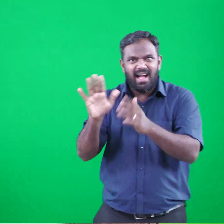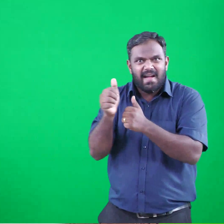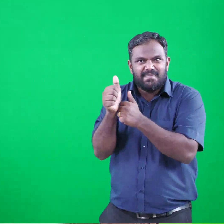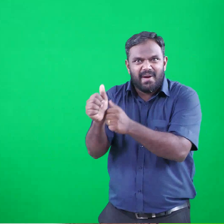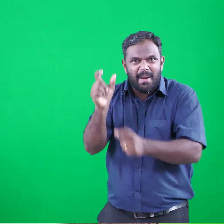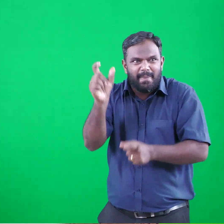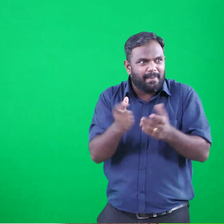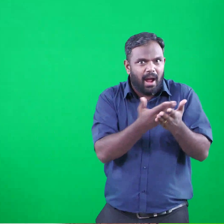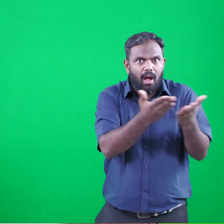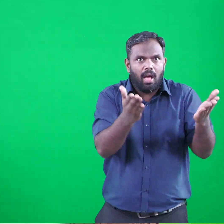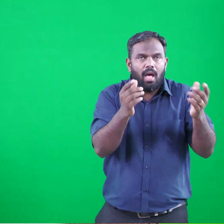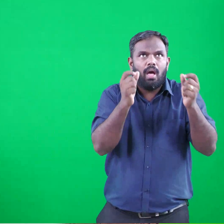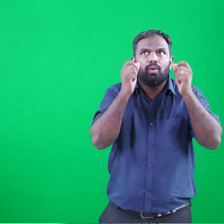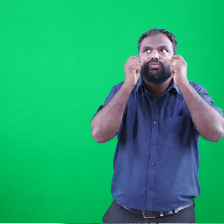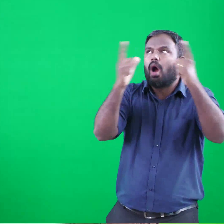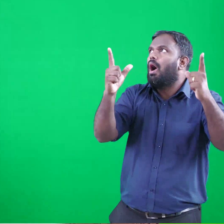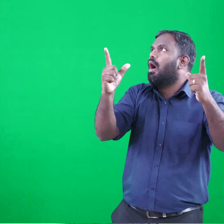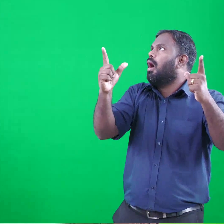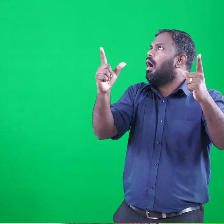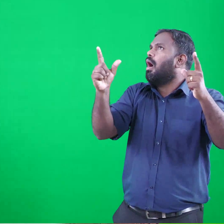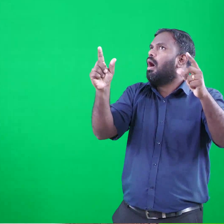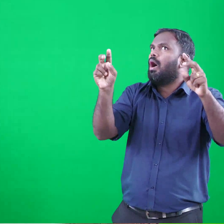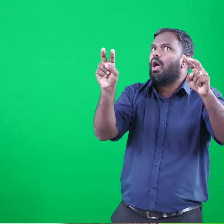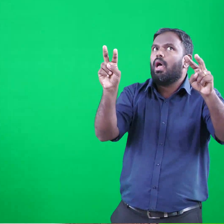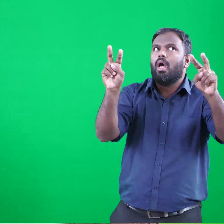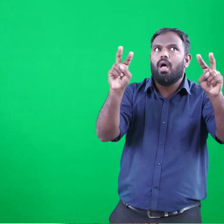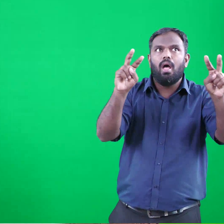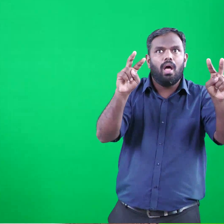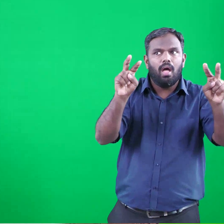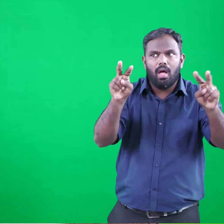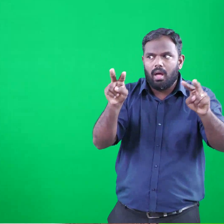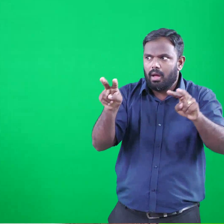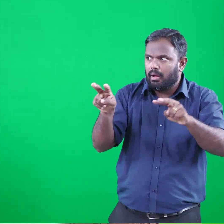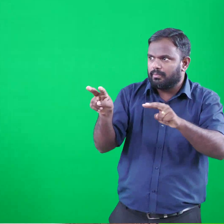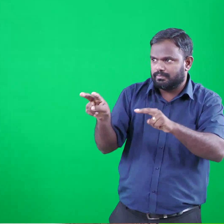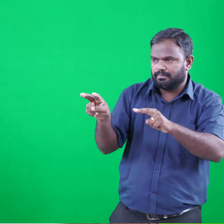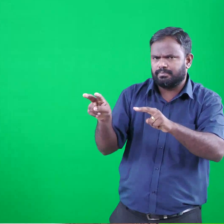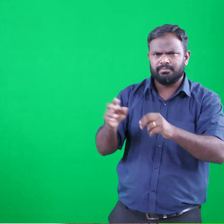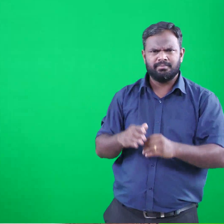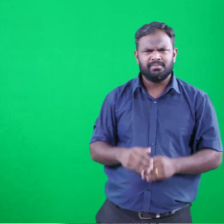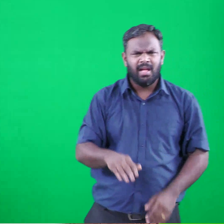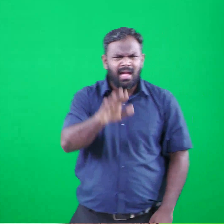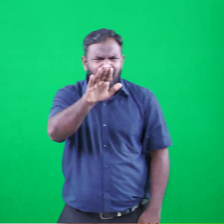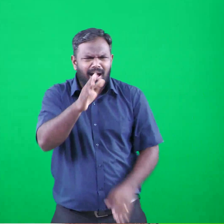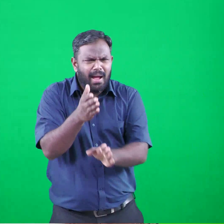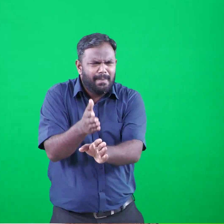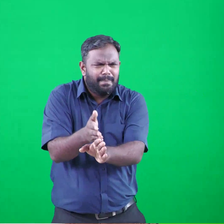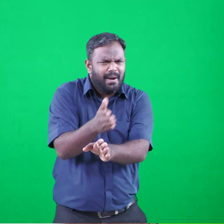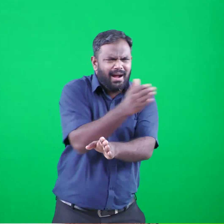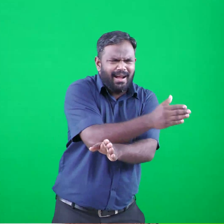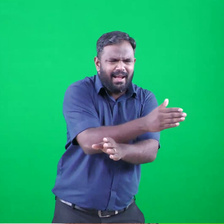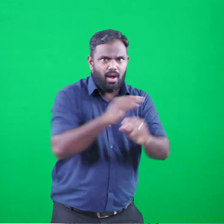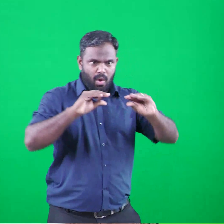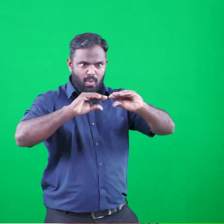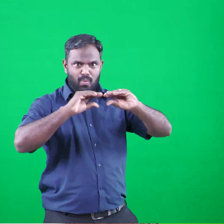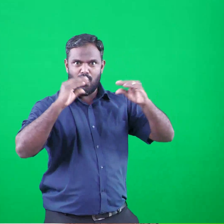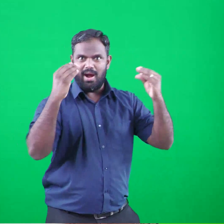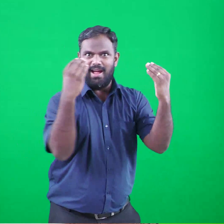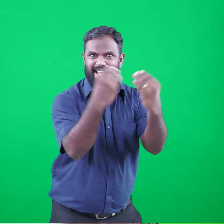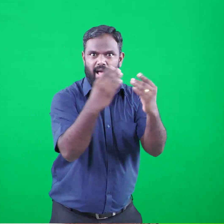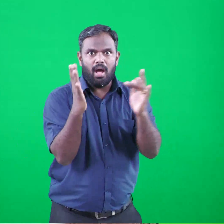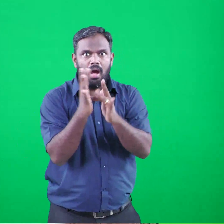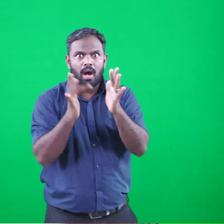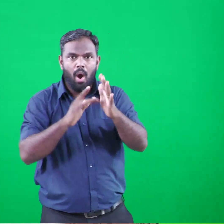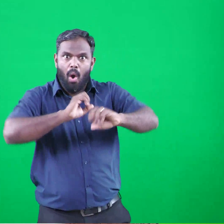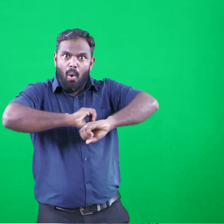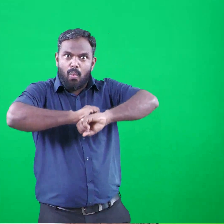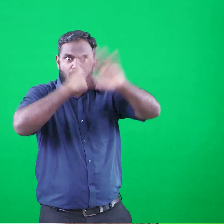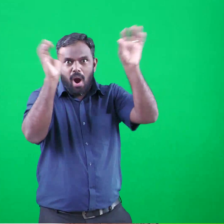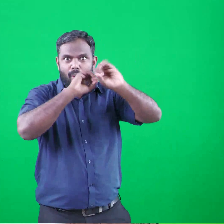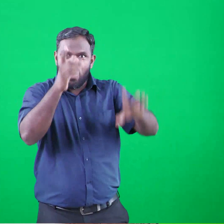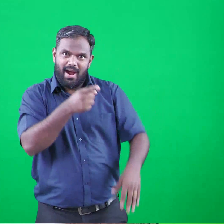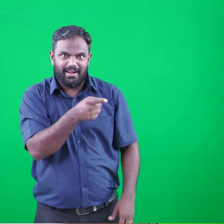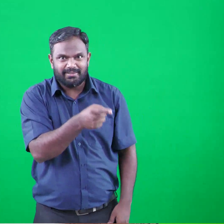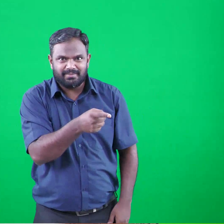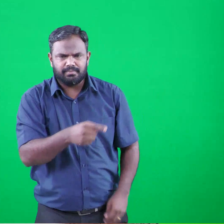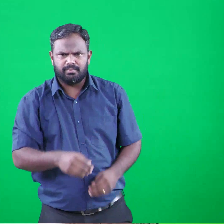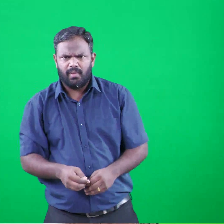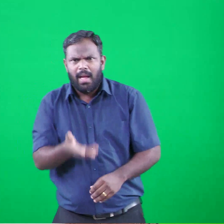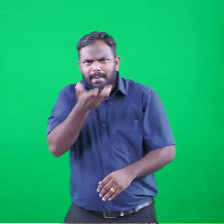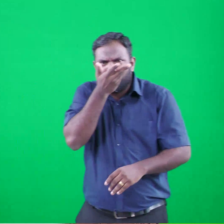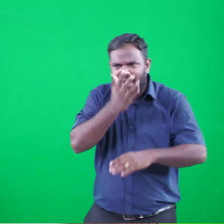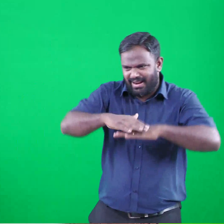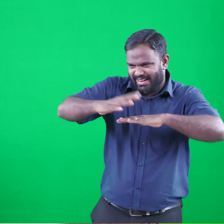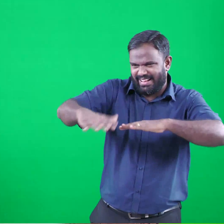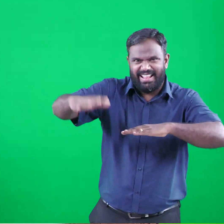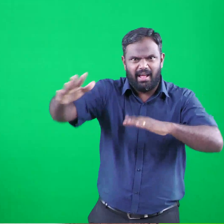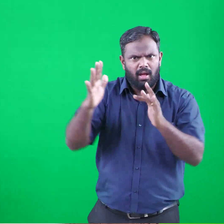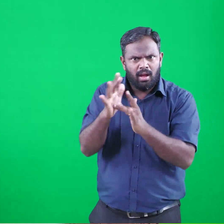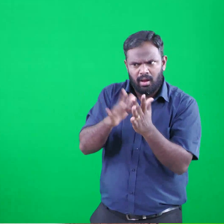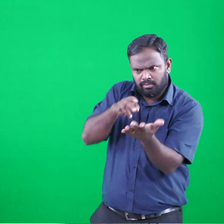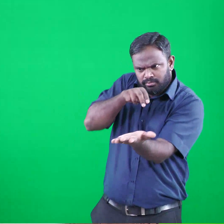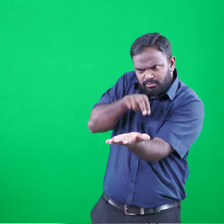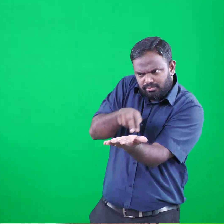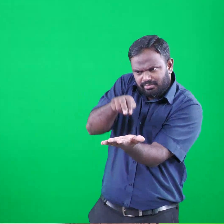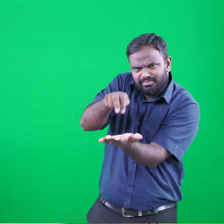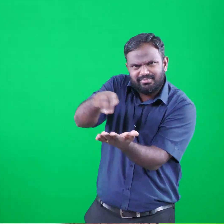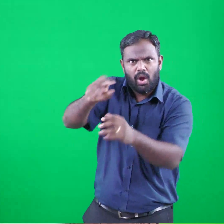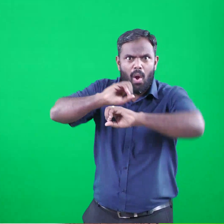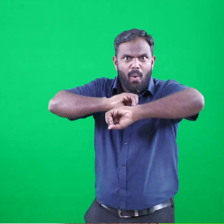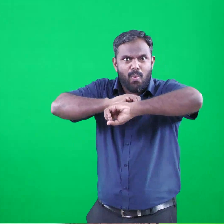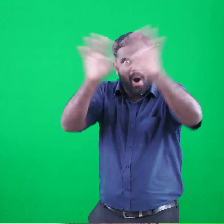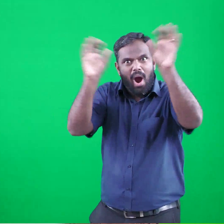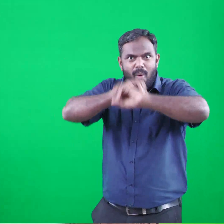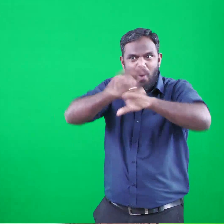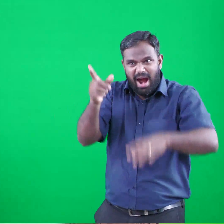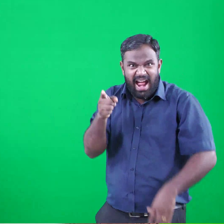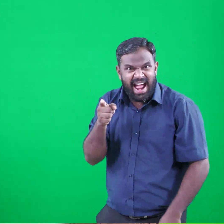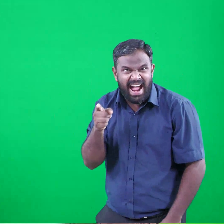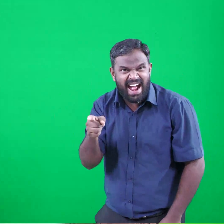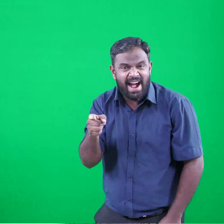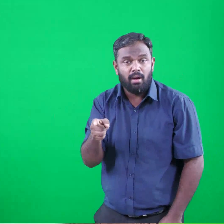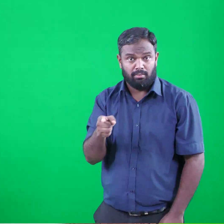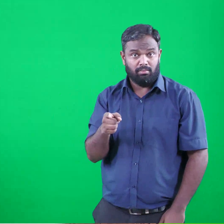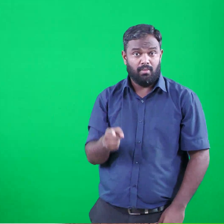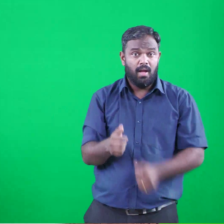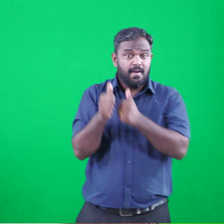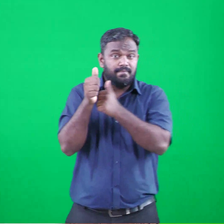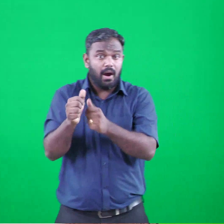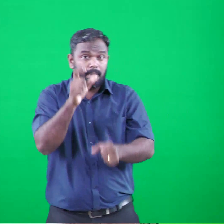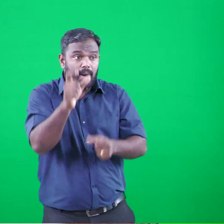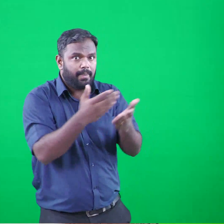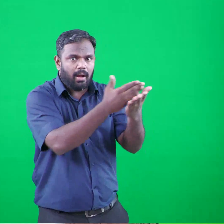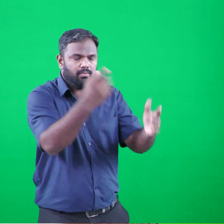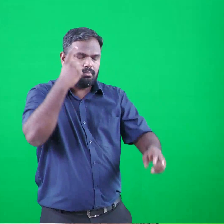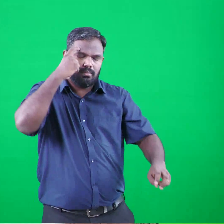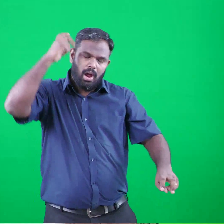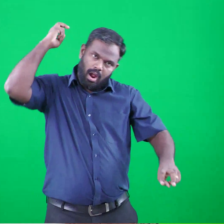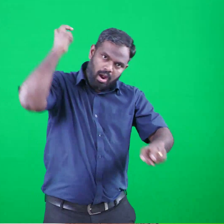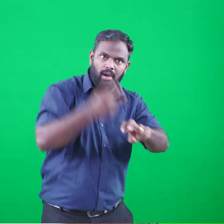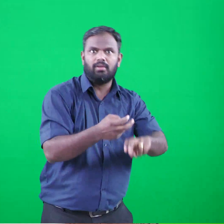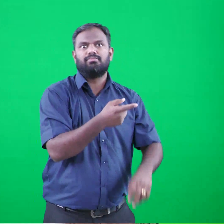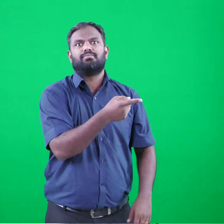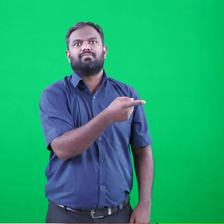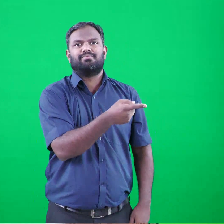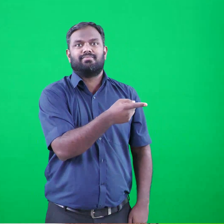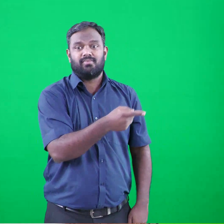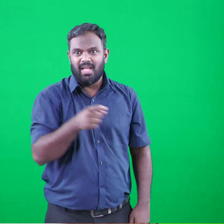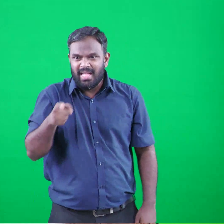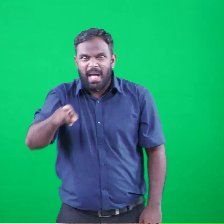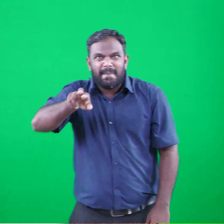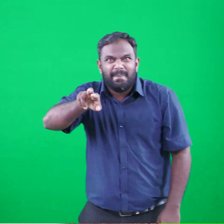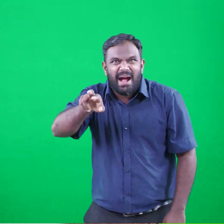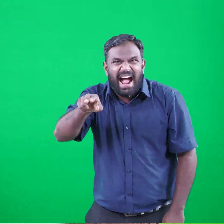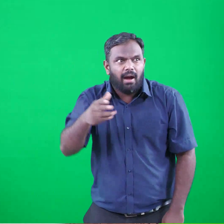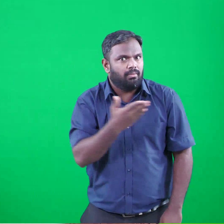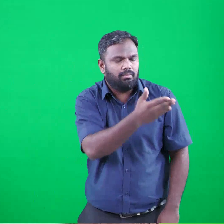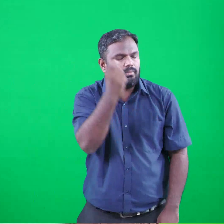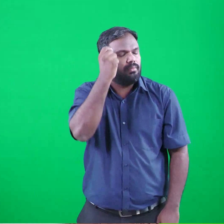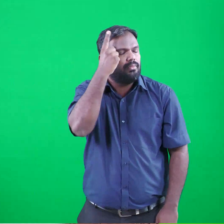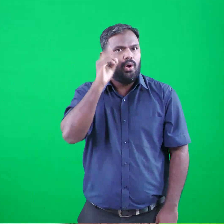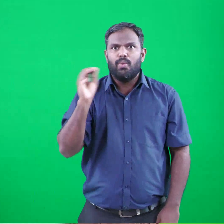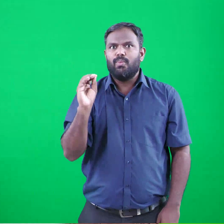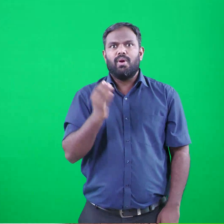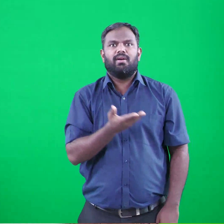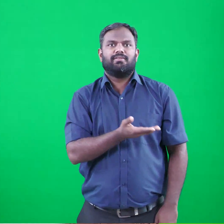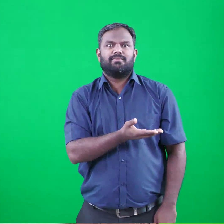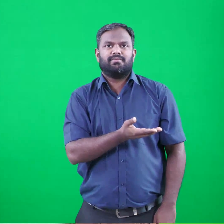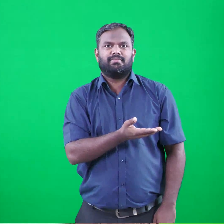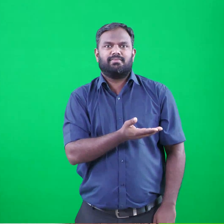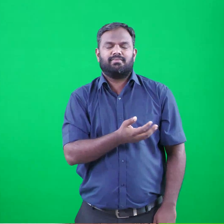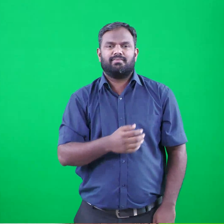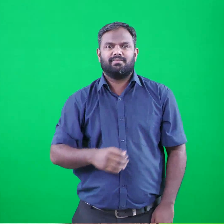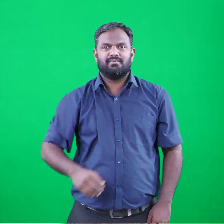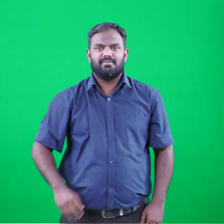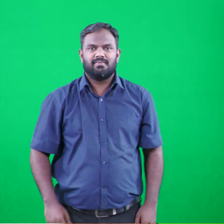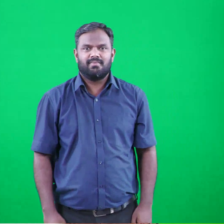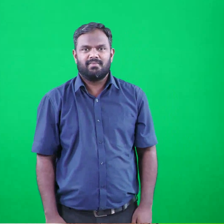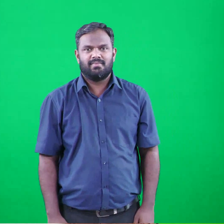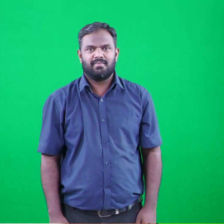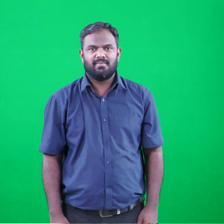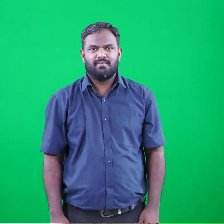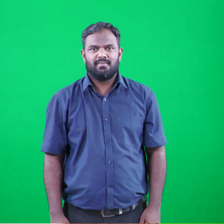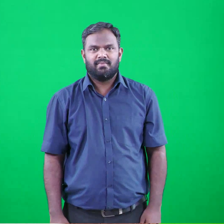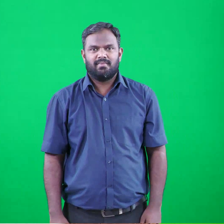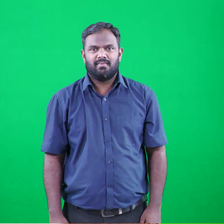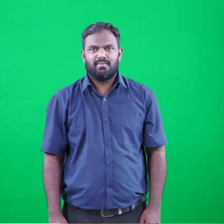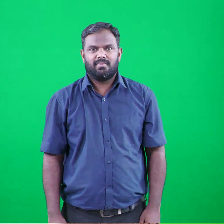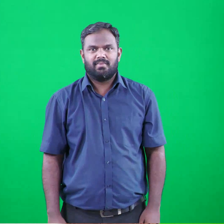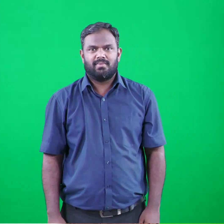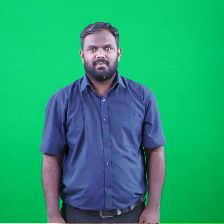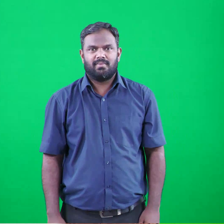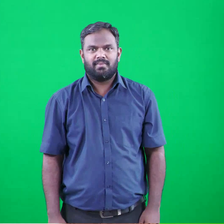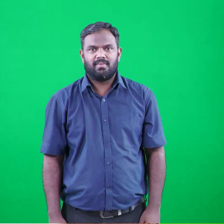And the disciples were utterly astounded, for they had not understood about the loaves, but their hearts had been hardened.